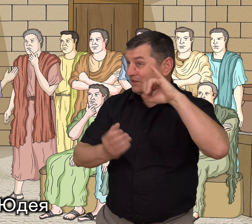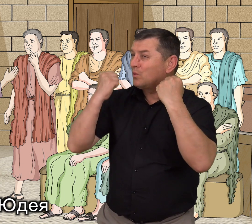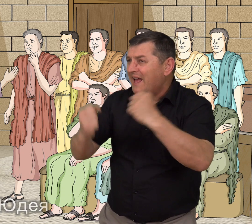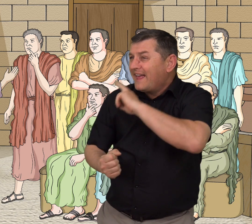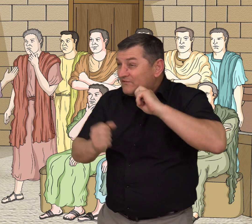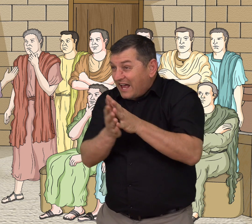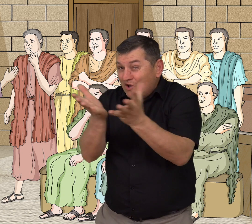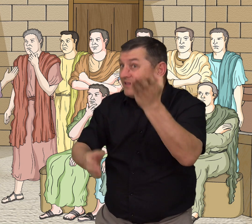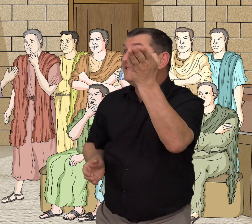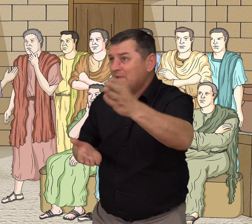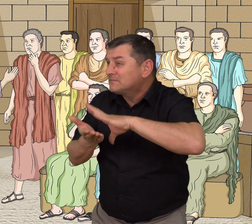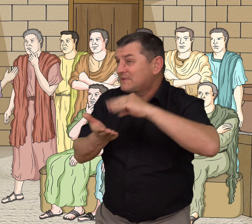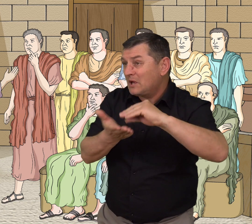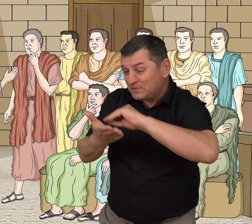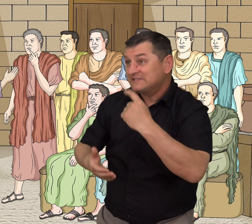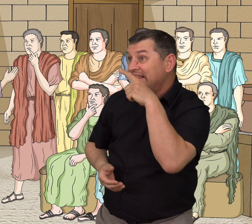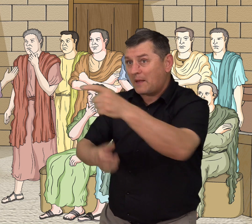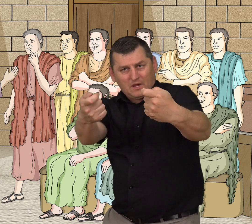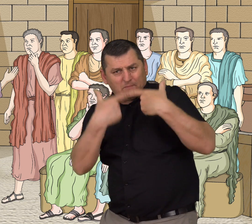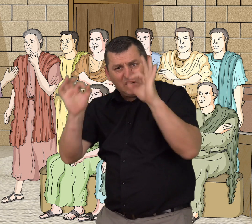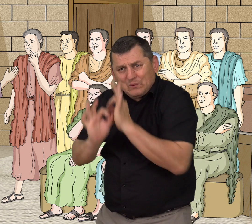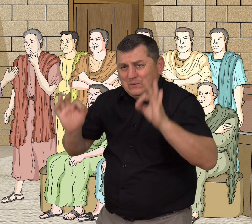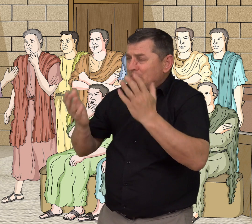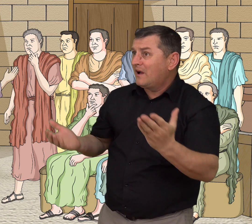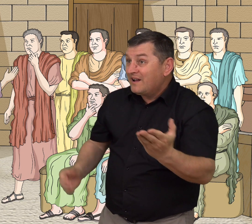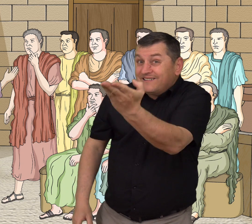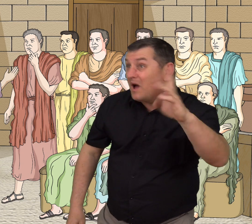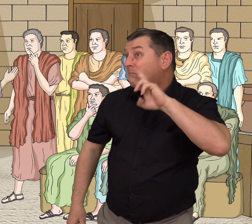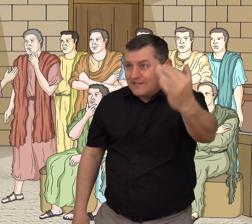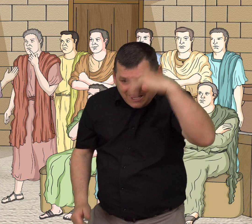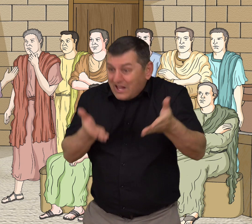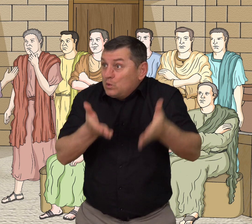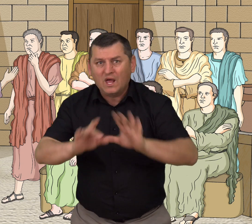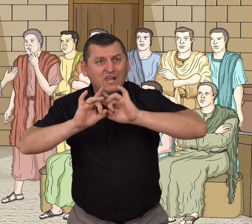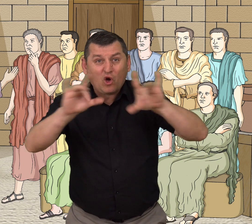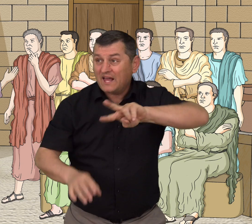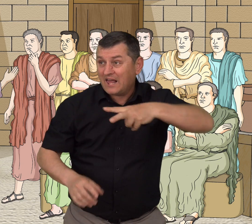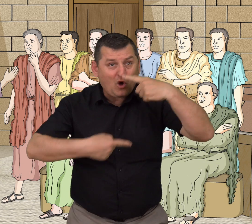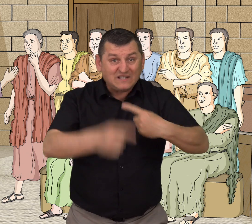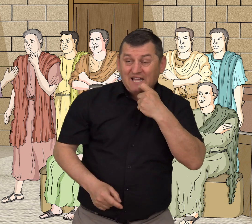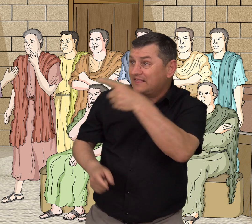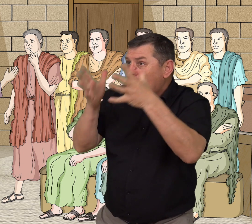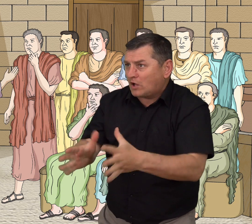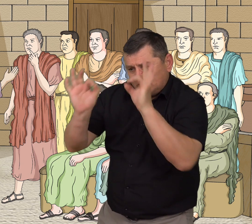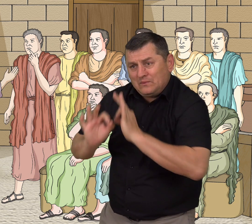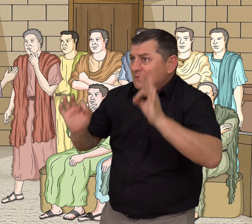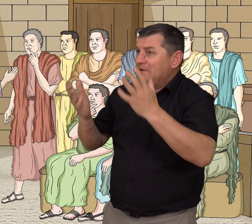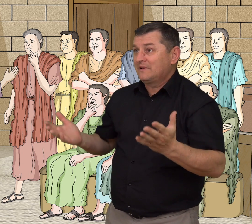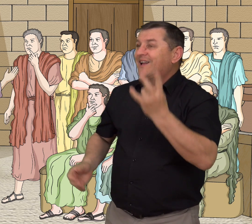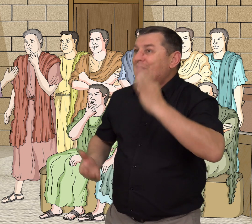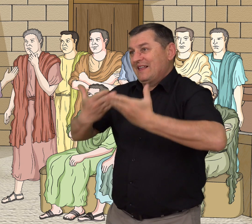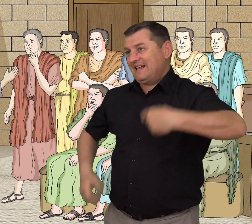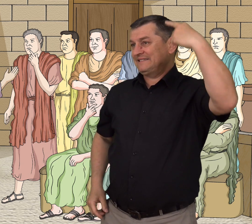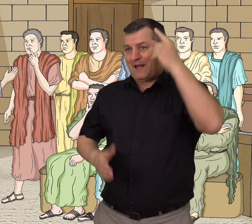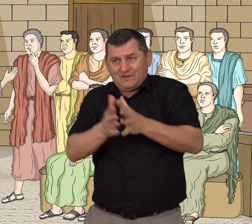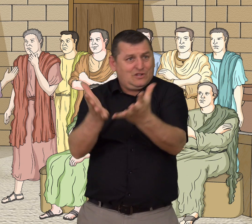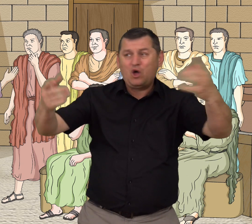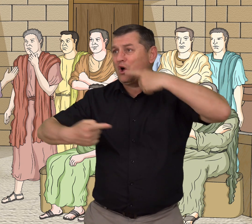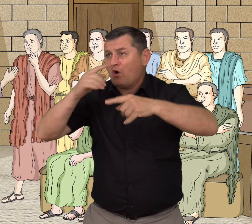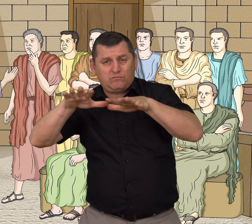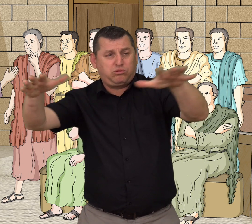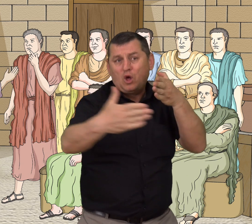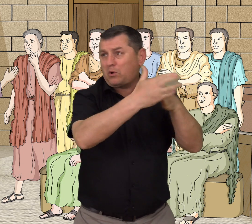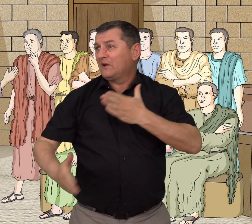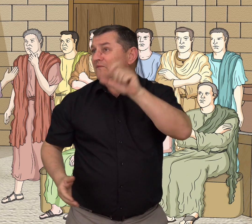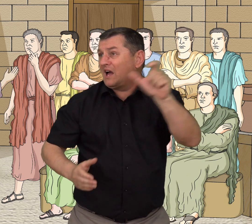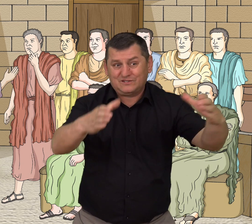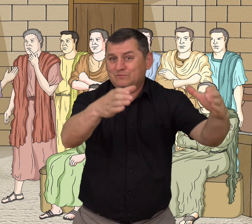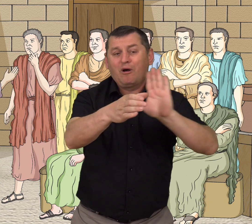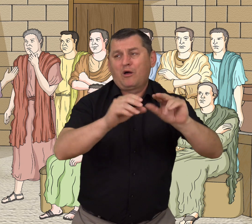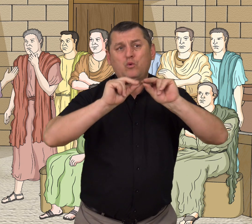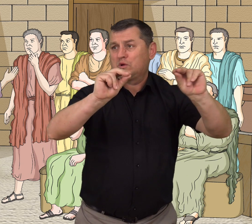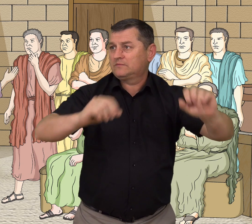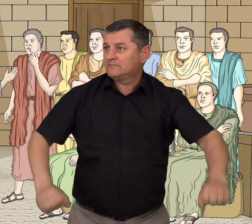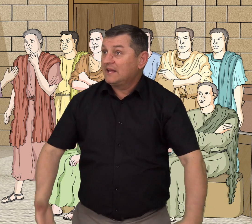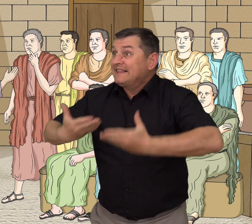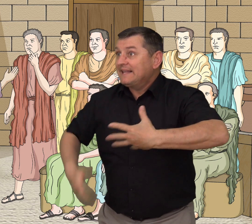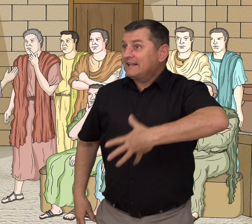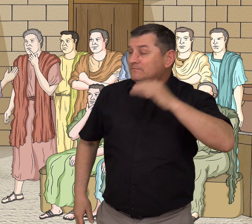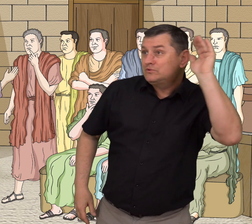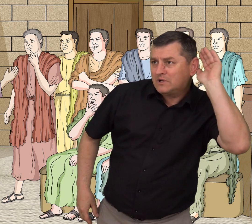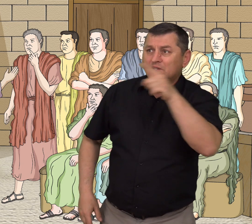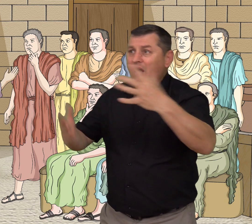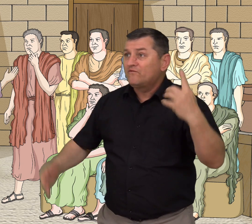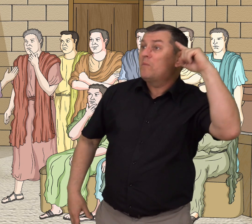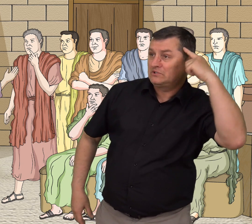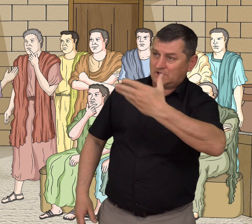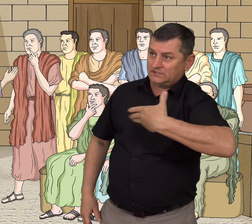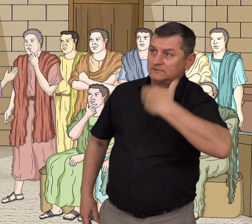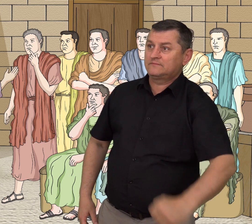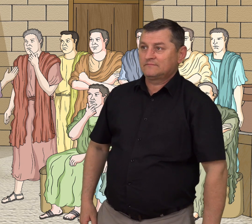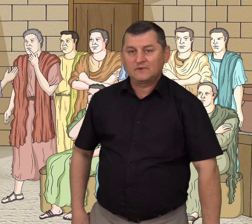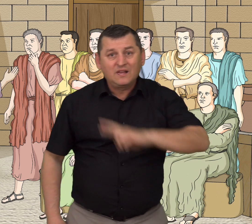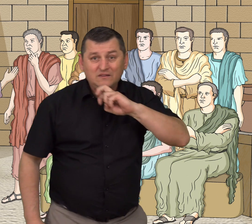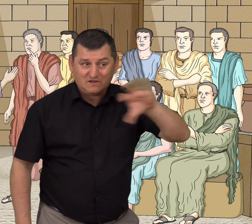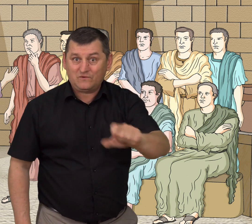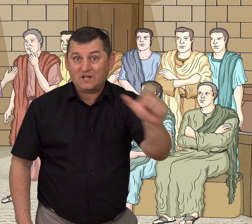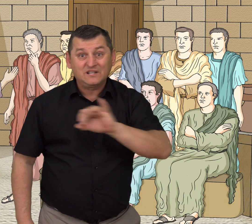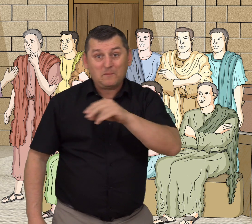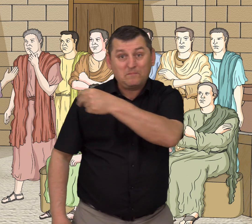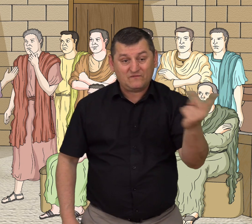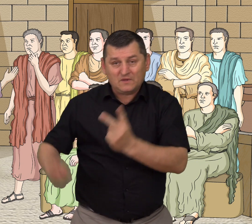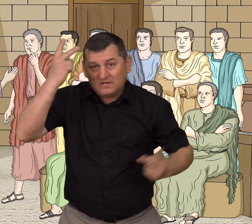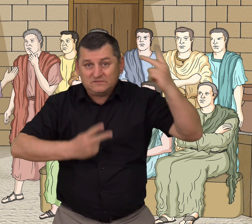The leaders replied, “We have not received any letters about you from Judea, nor have any of the brothers from there reported or even mentioned anything bad about you.